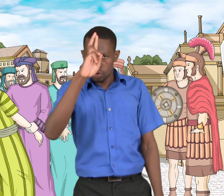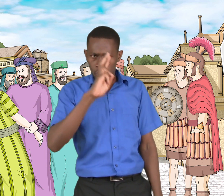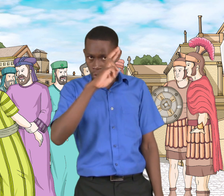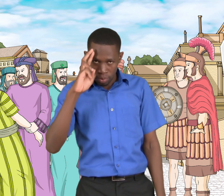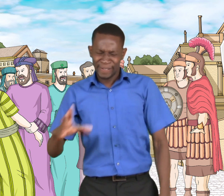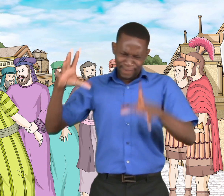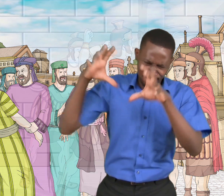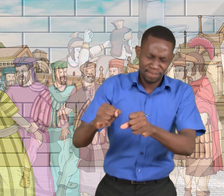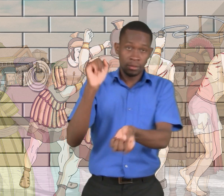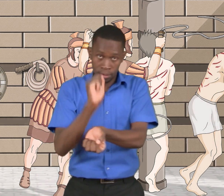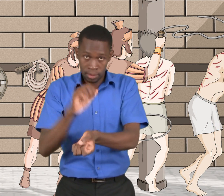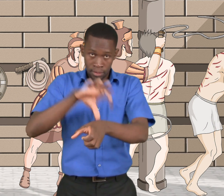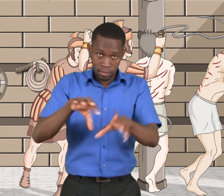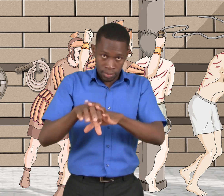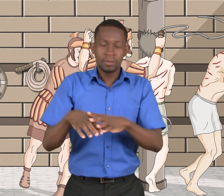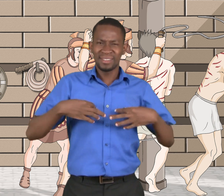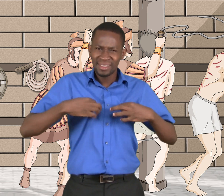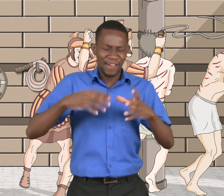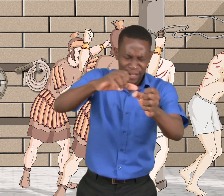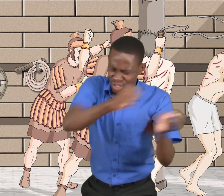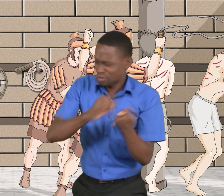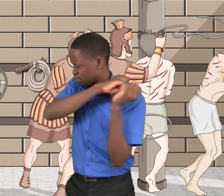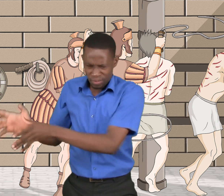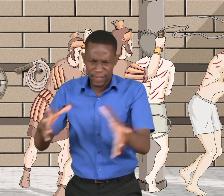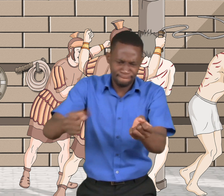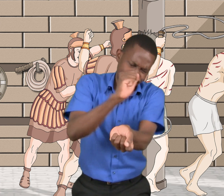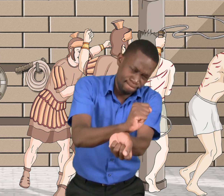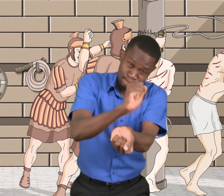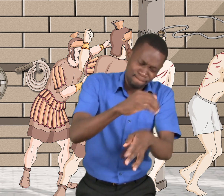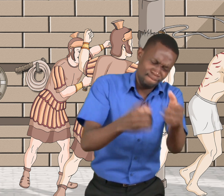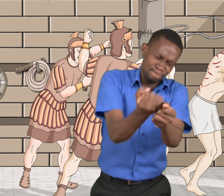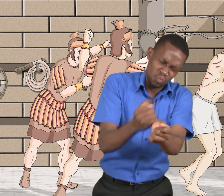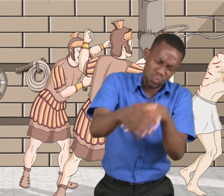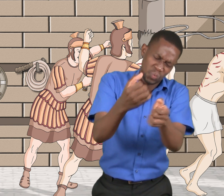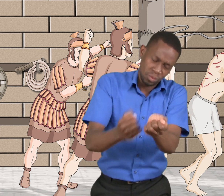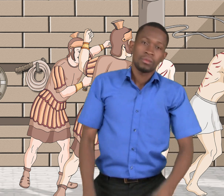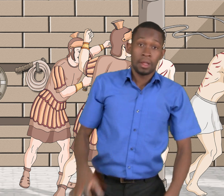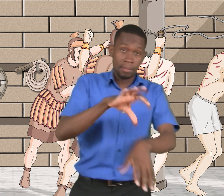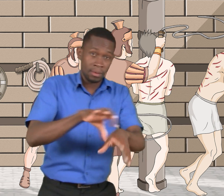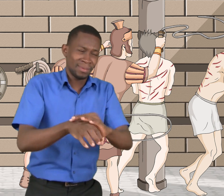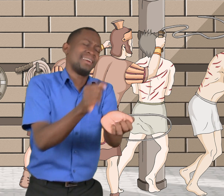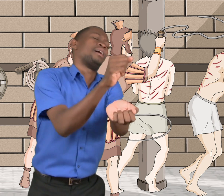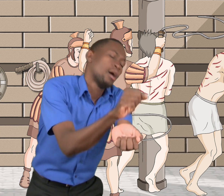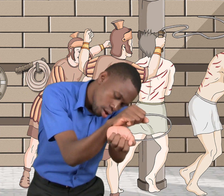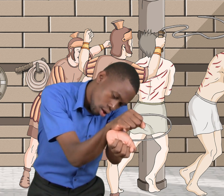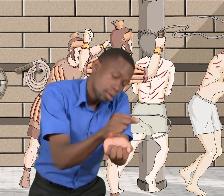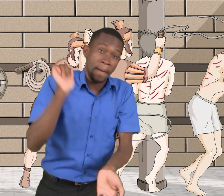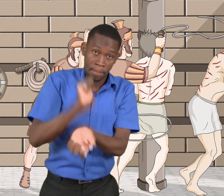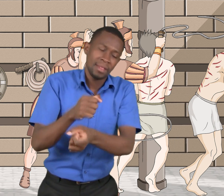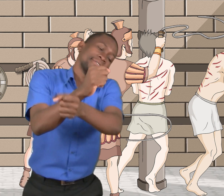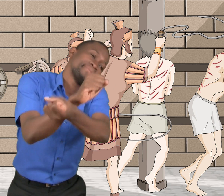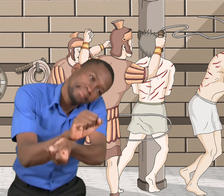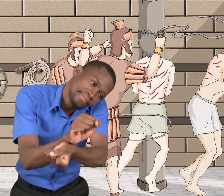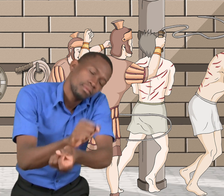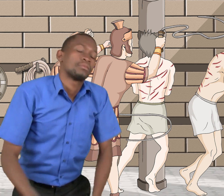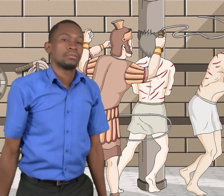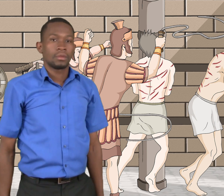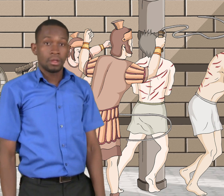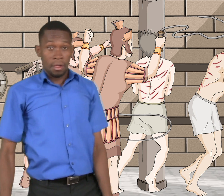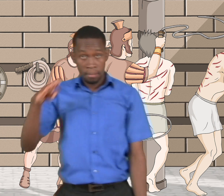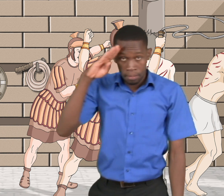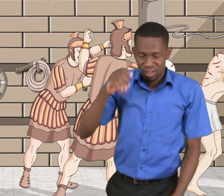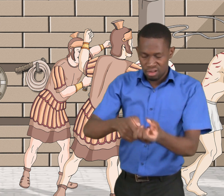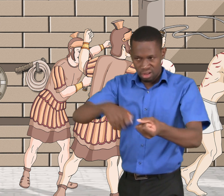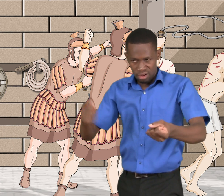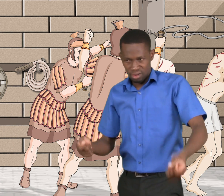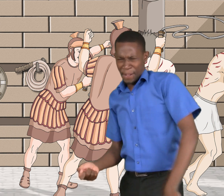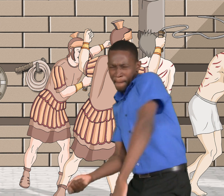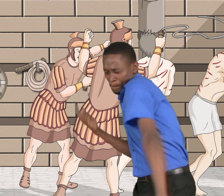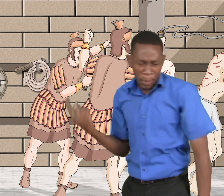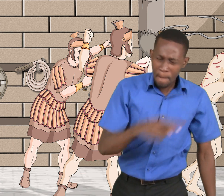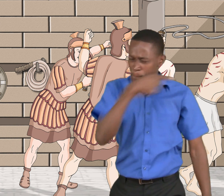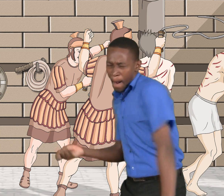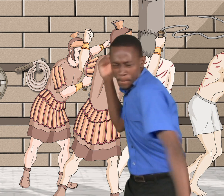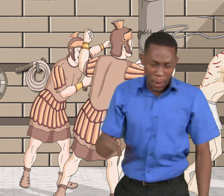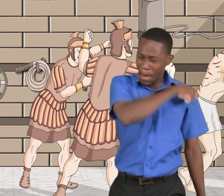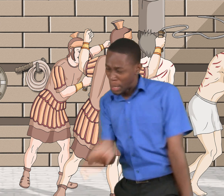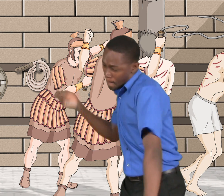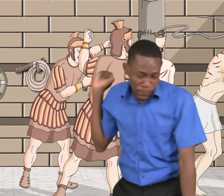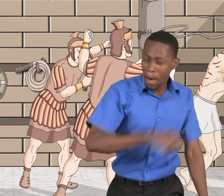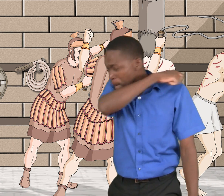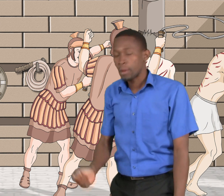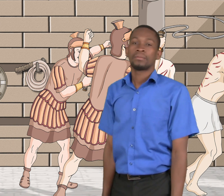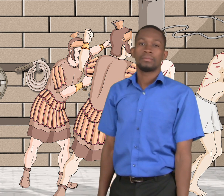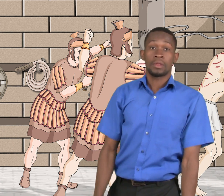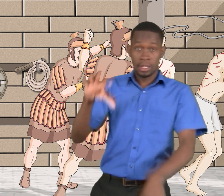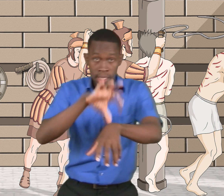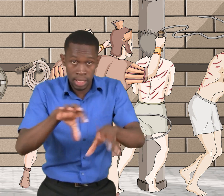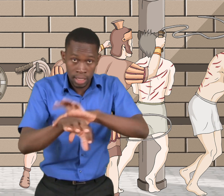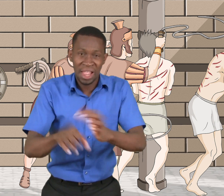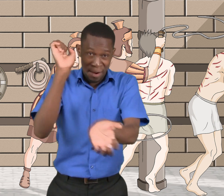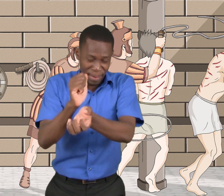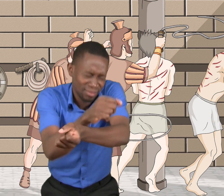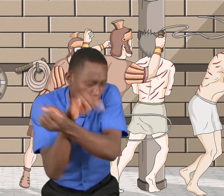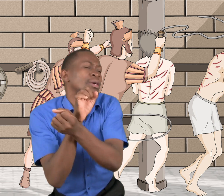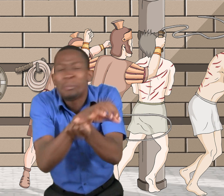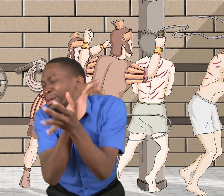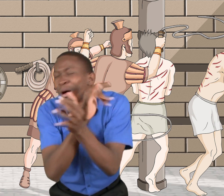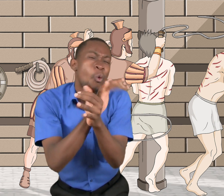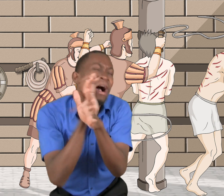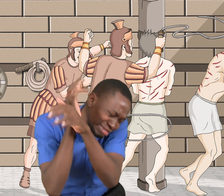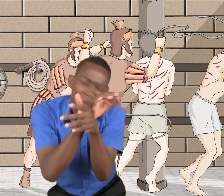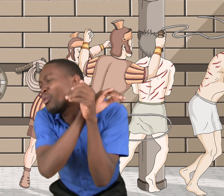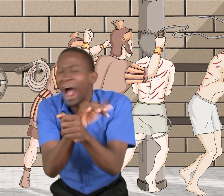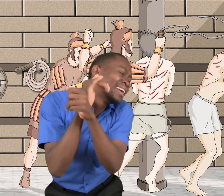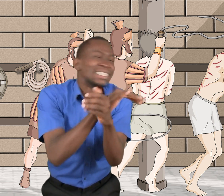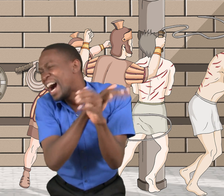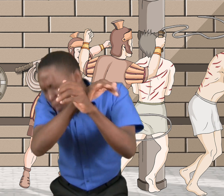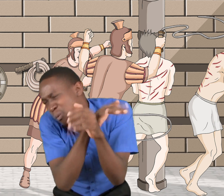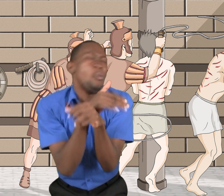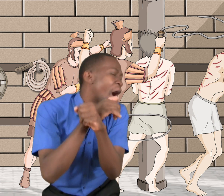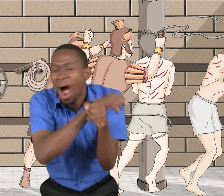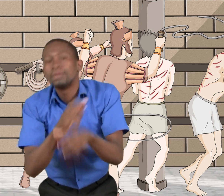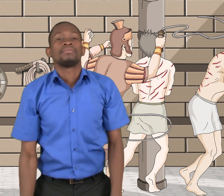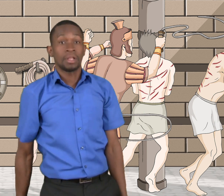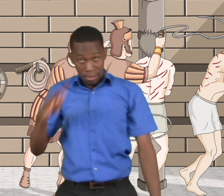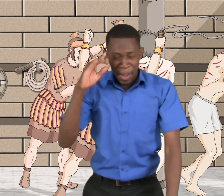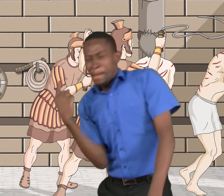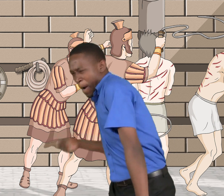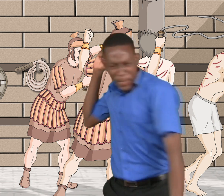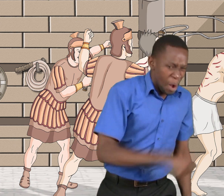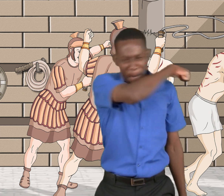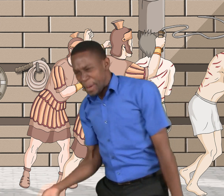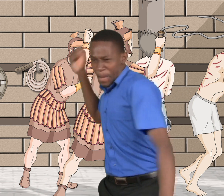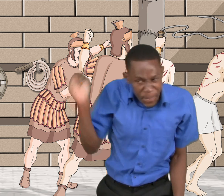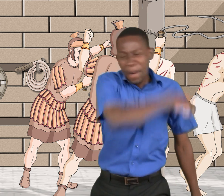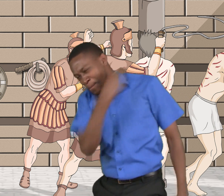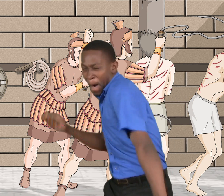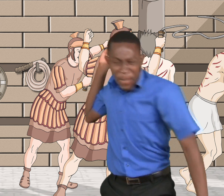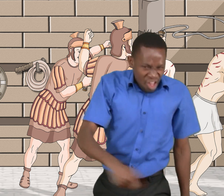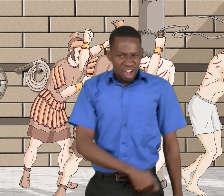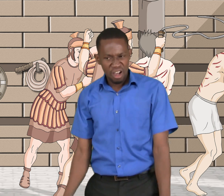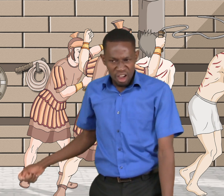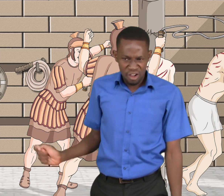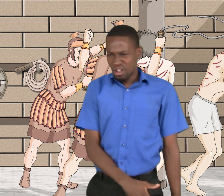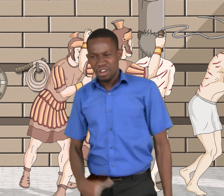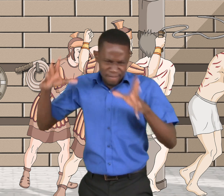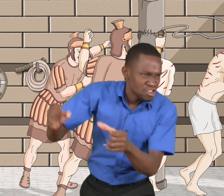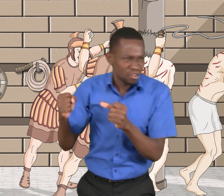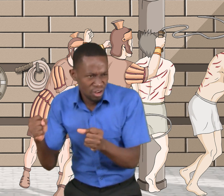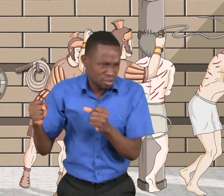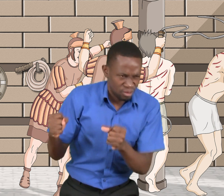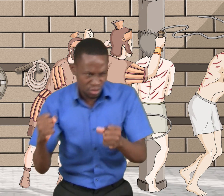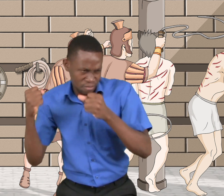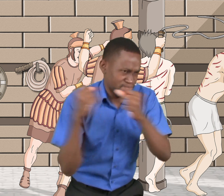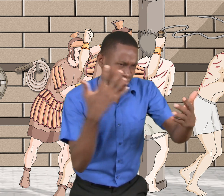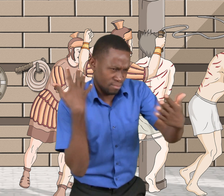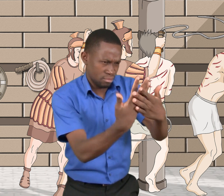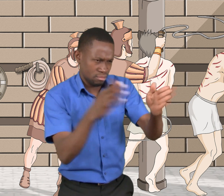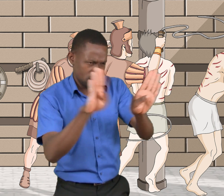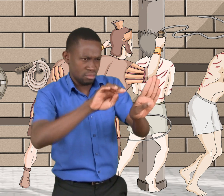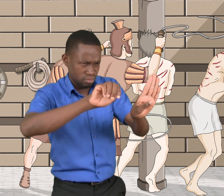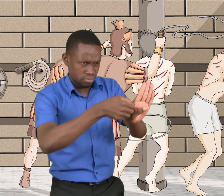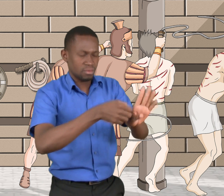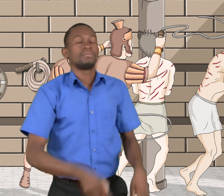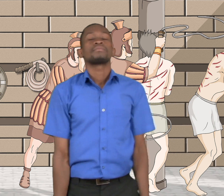The crowd joined in the attack against Paul and Silas, and the magistrates ordered that they be stripped and beaten with rods.